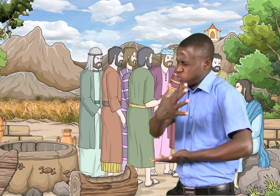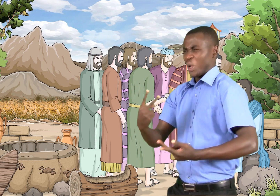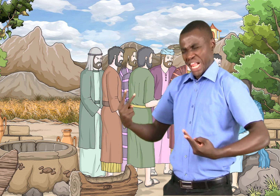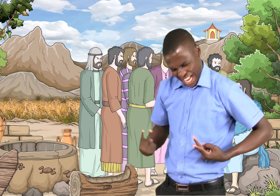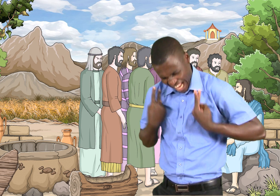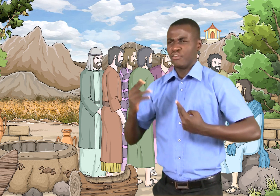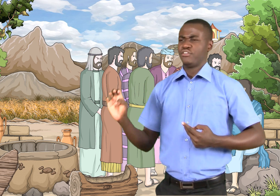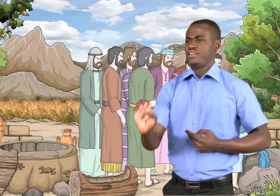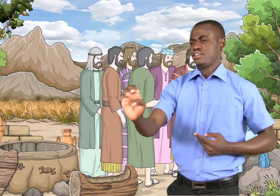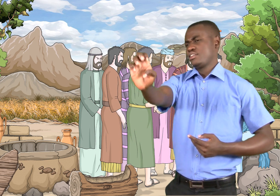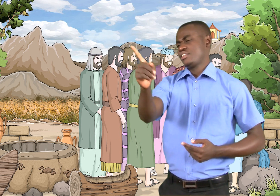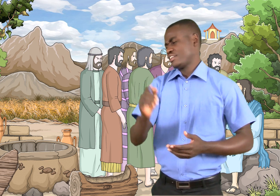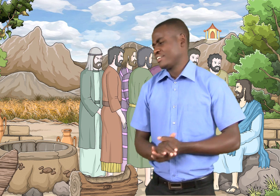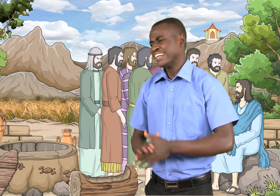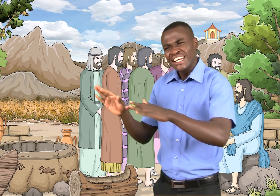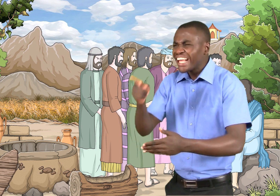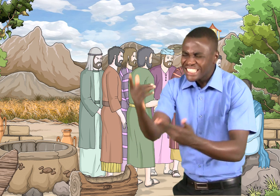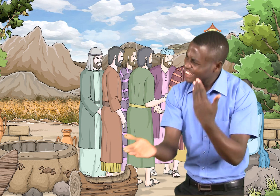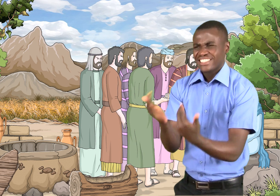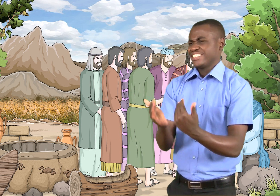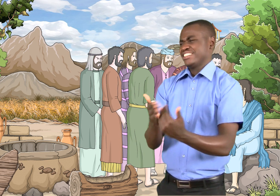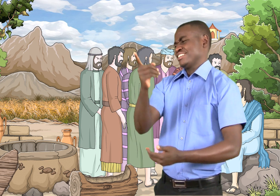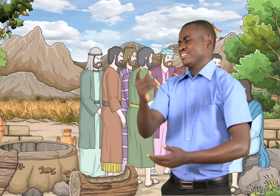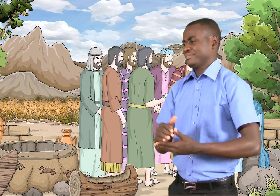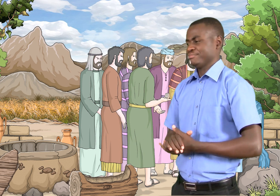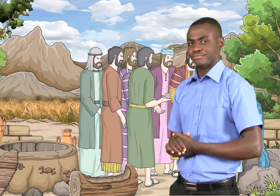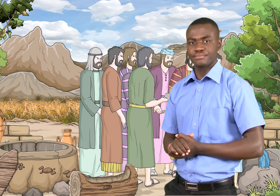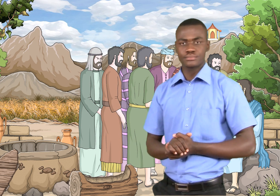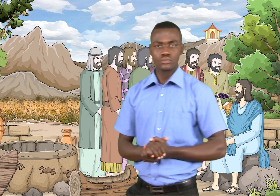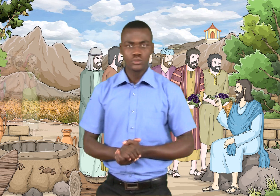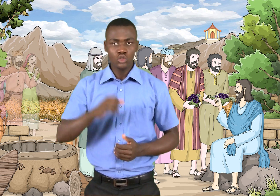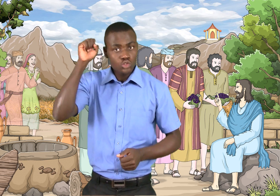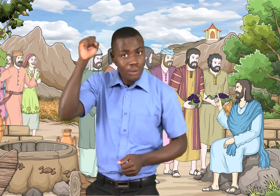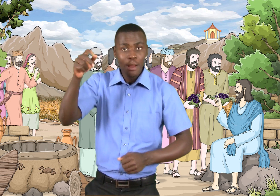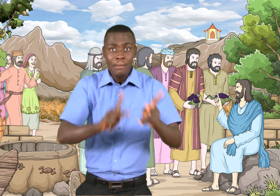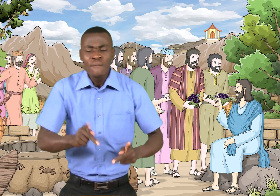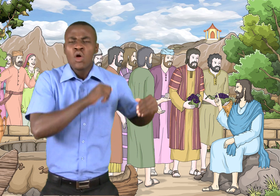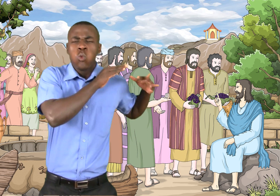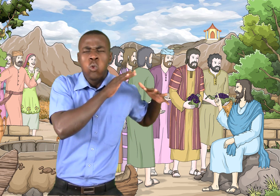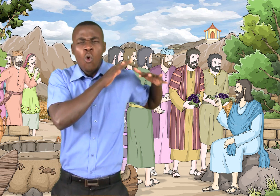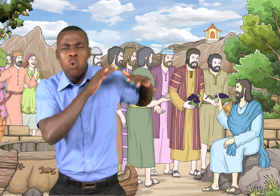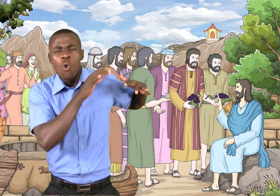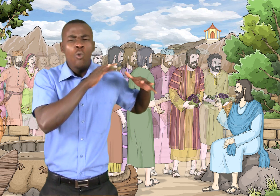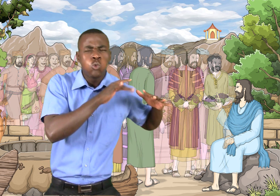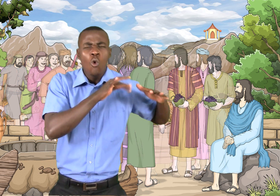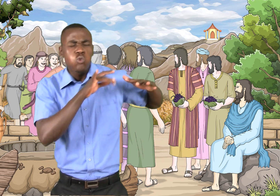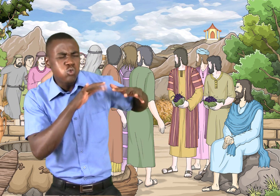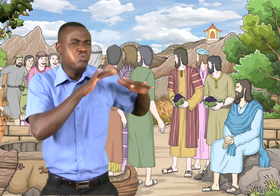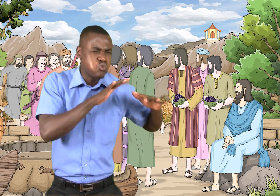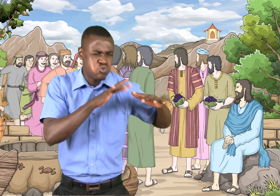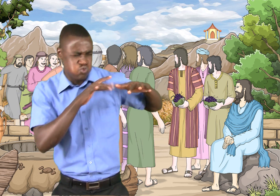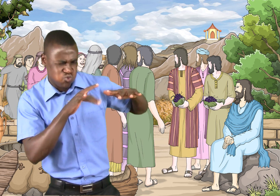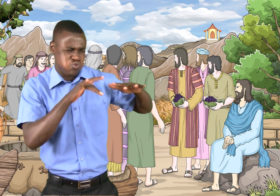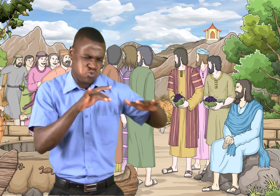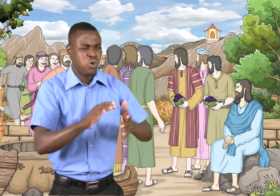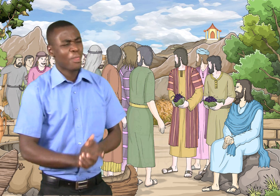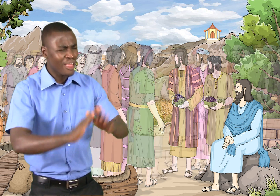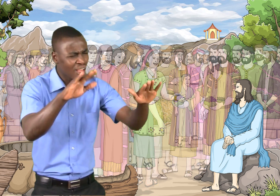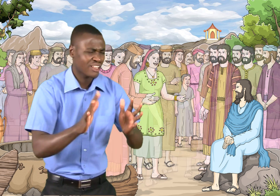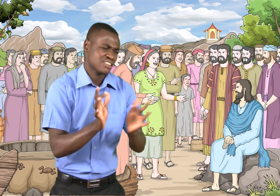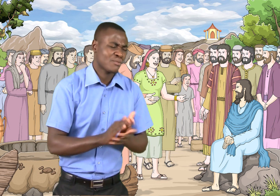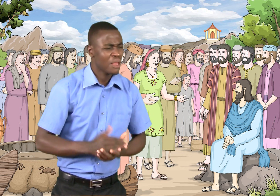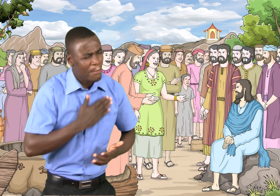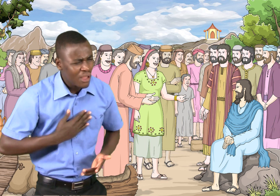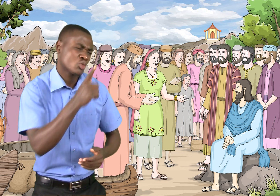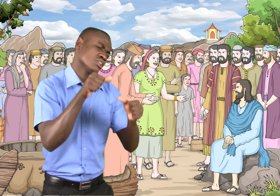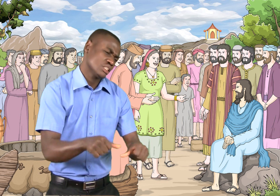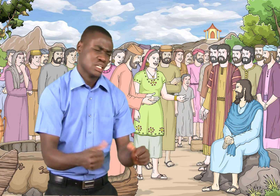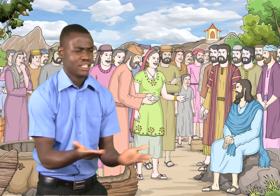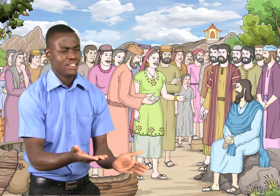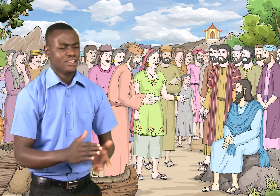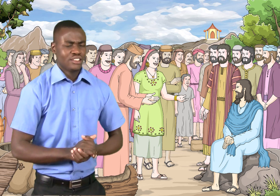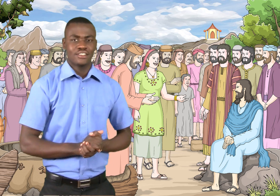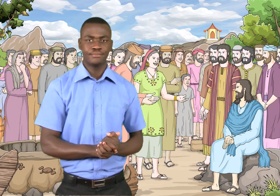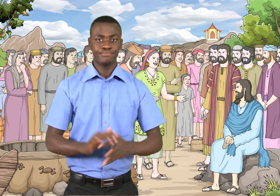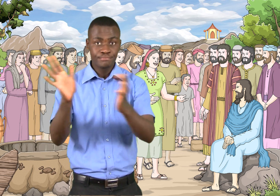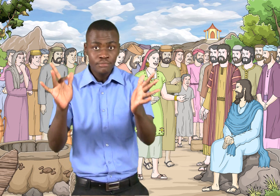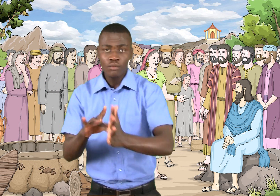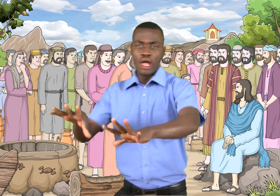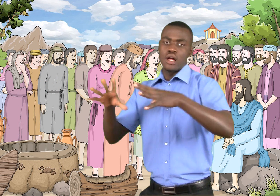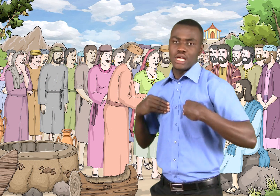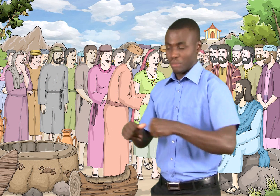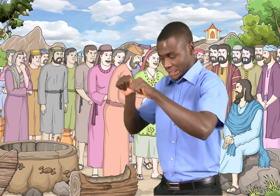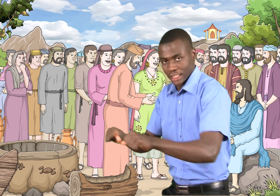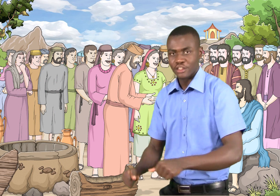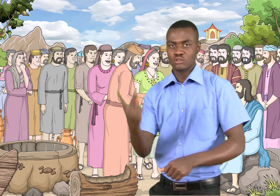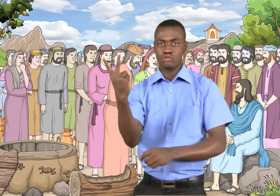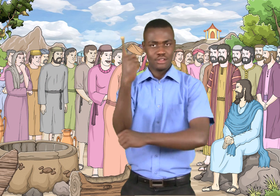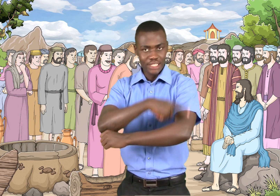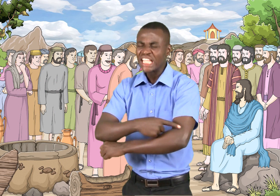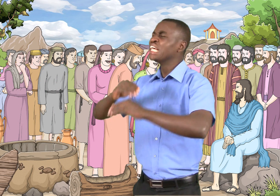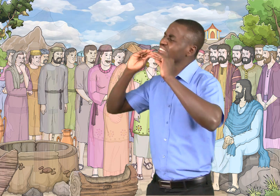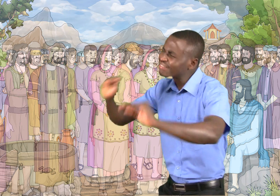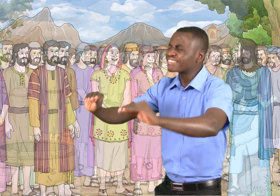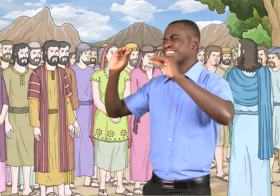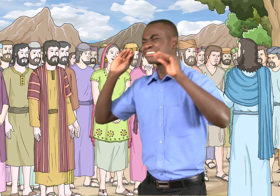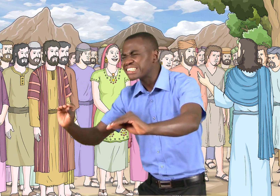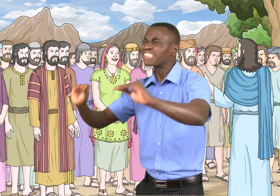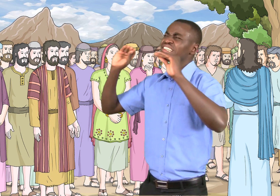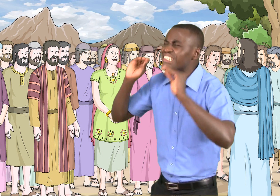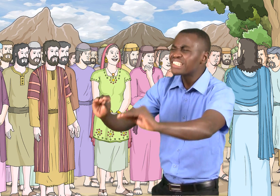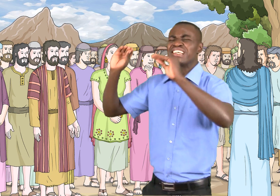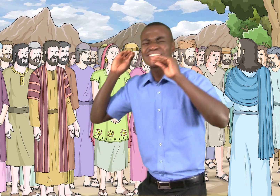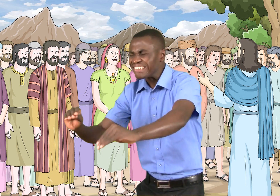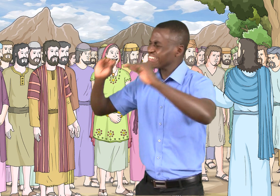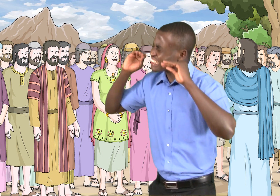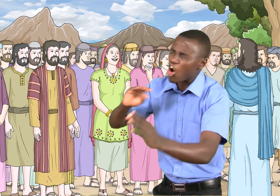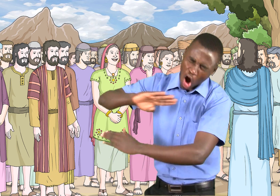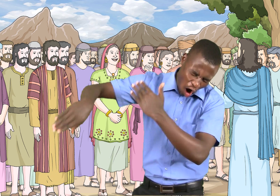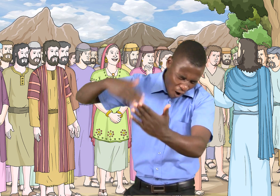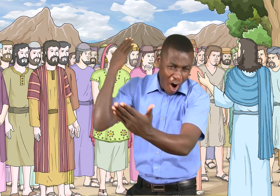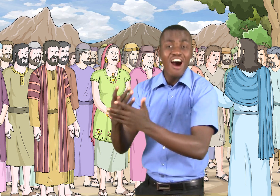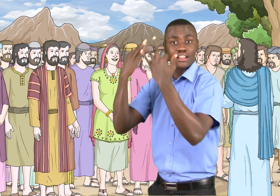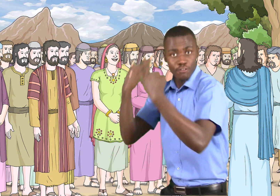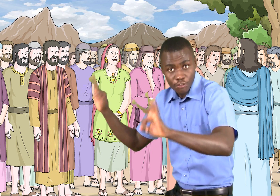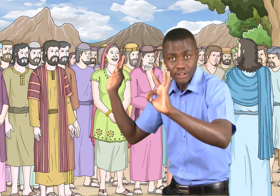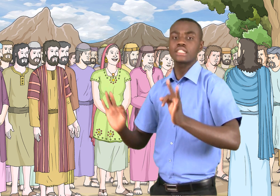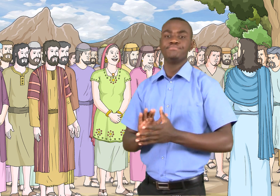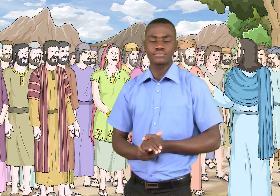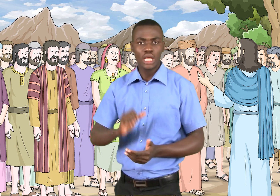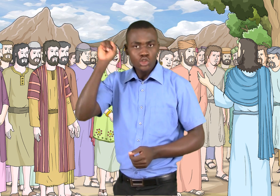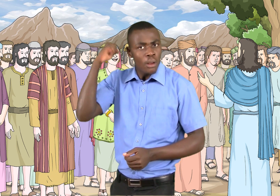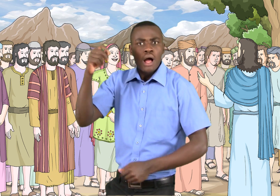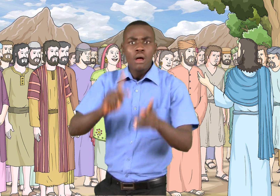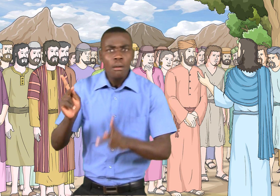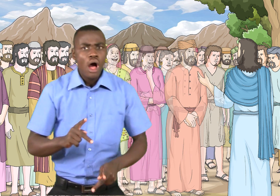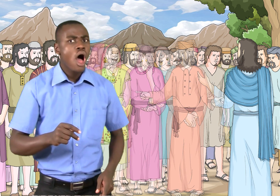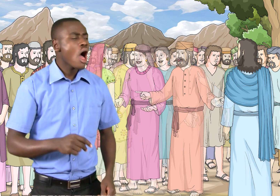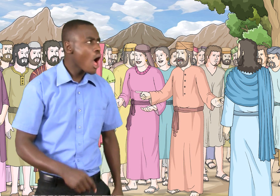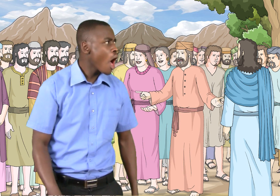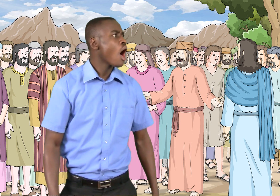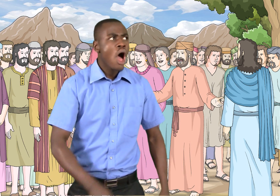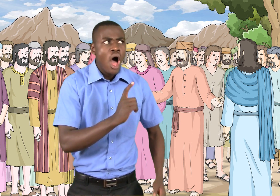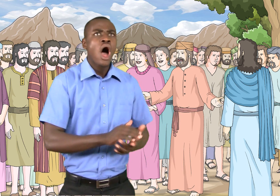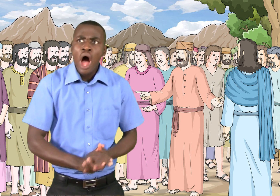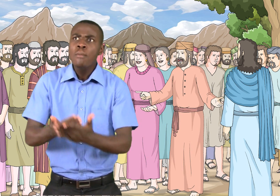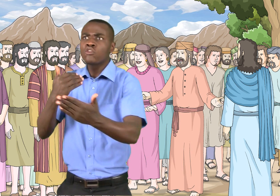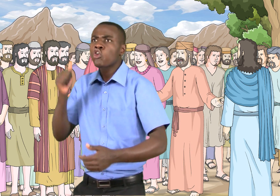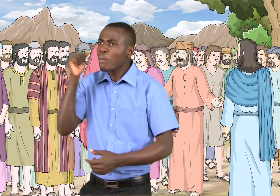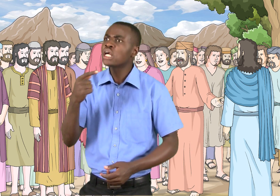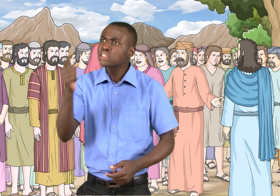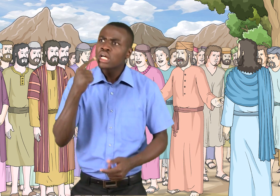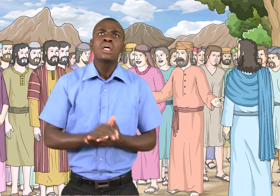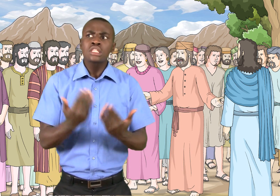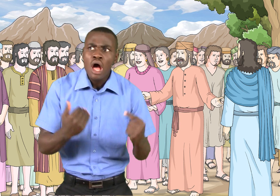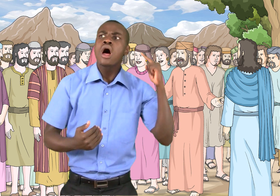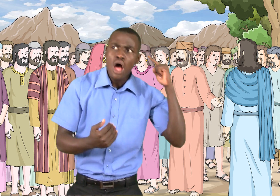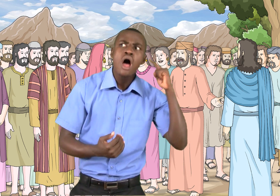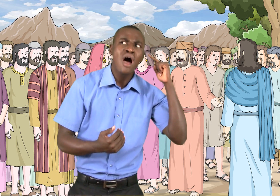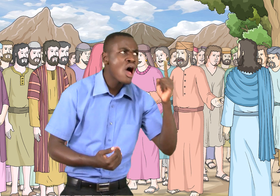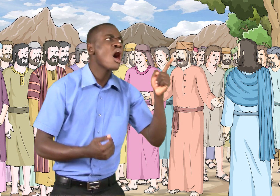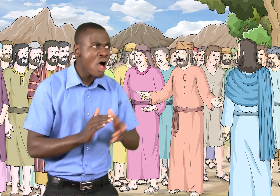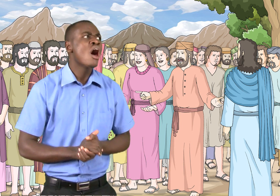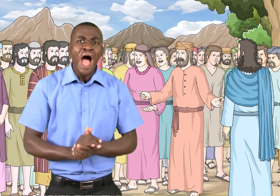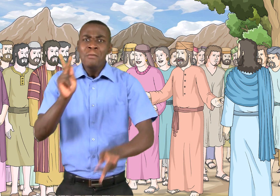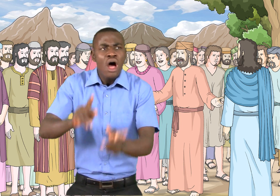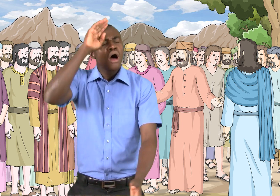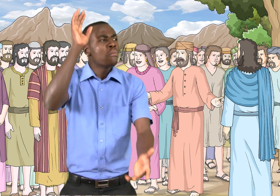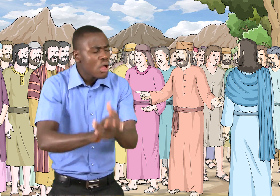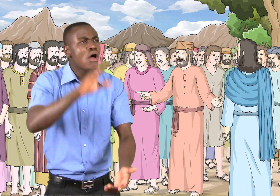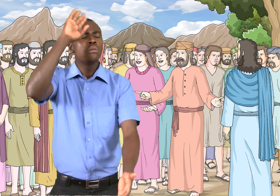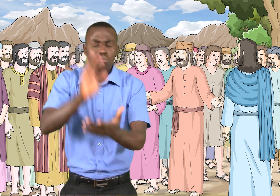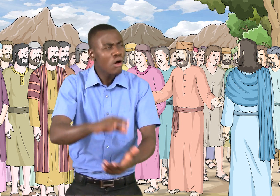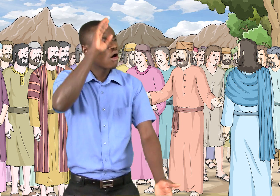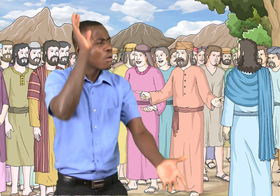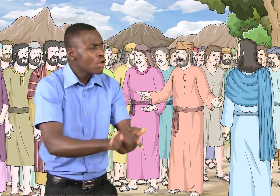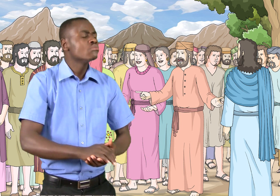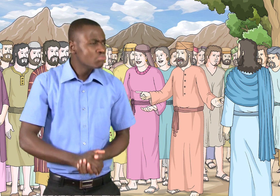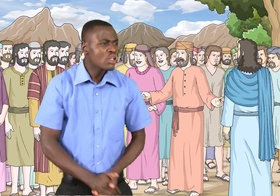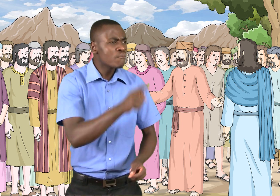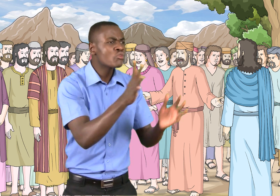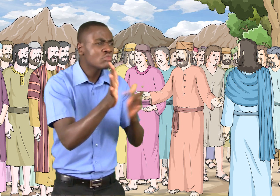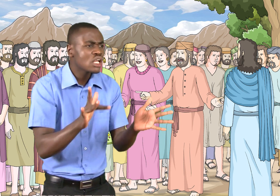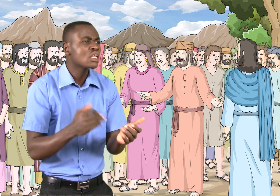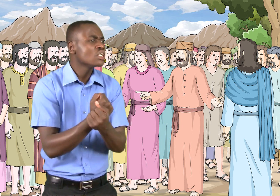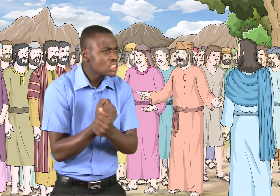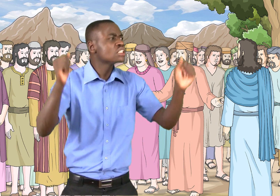So when the Samaritans came to Him, they asked Him to stay with them, and He stayed two days. And many more believed because of His message. They said to the woman, “We now believe not only because of your words;